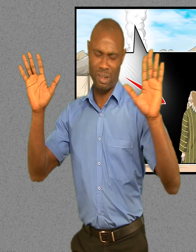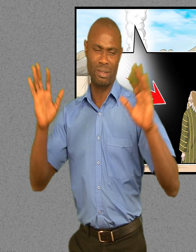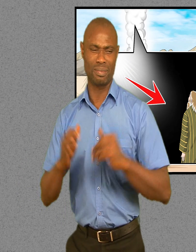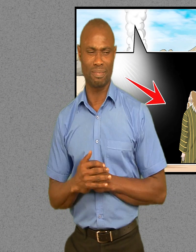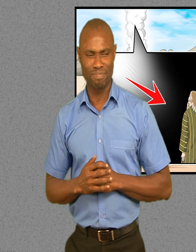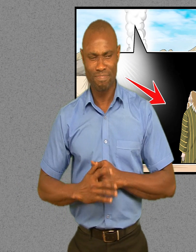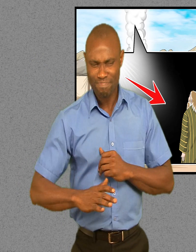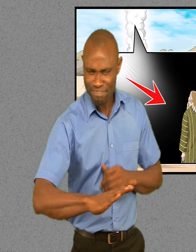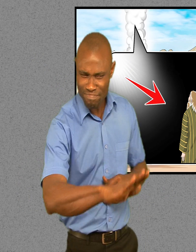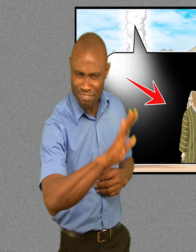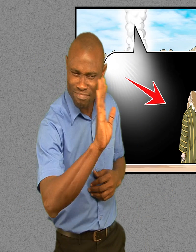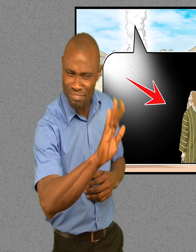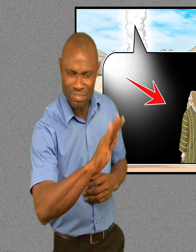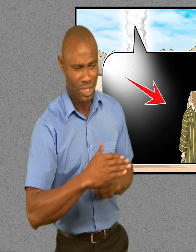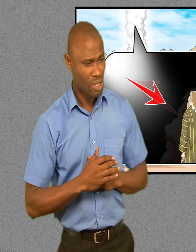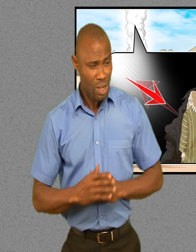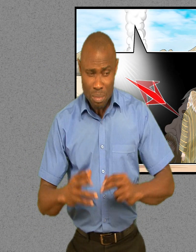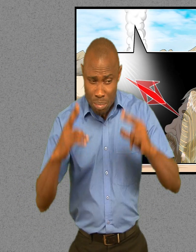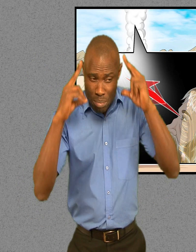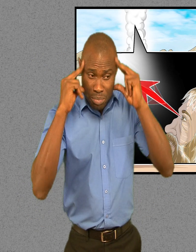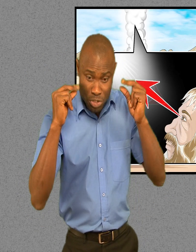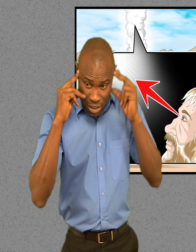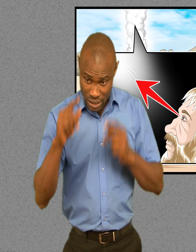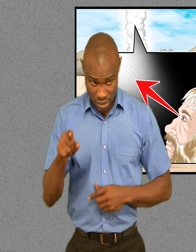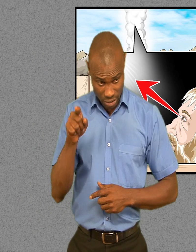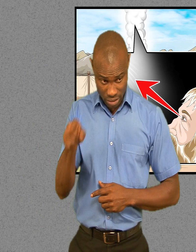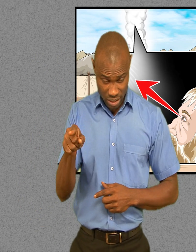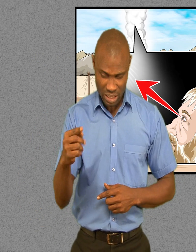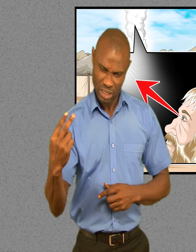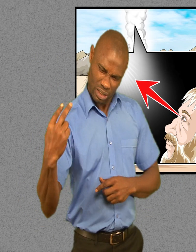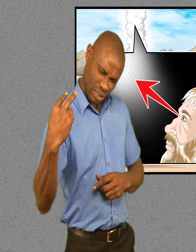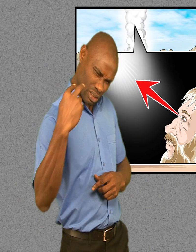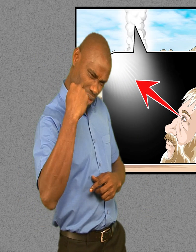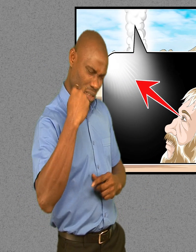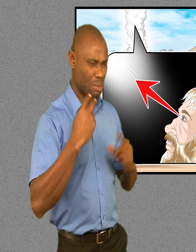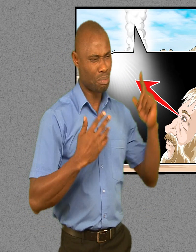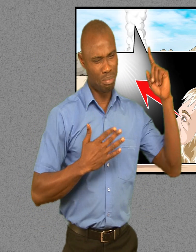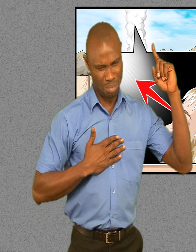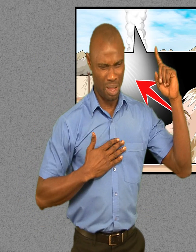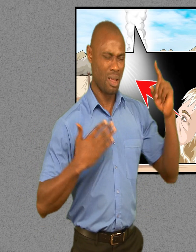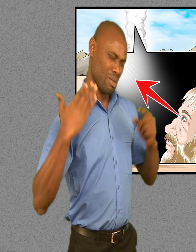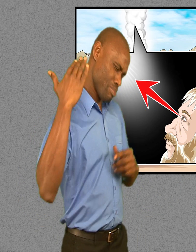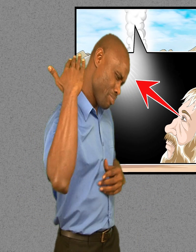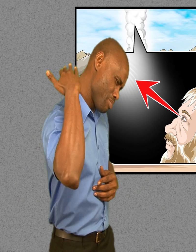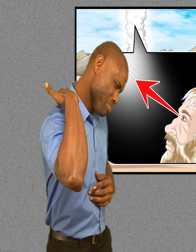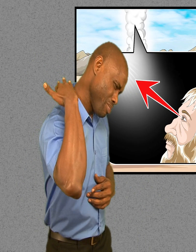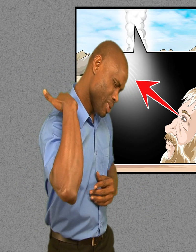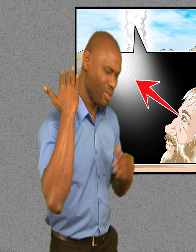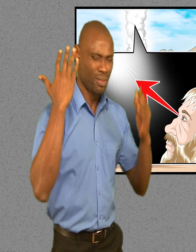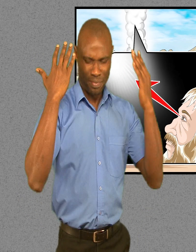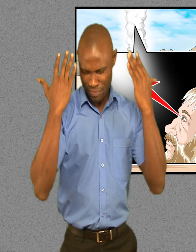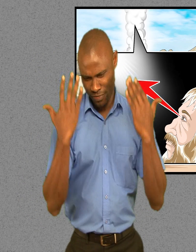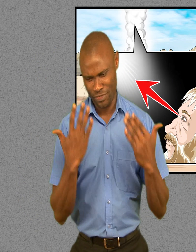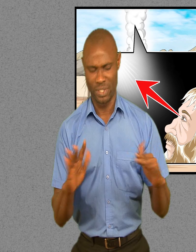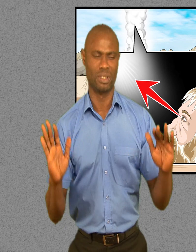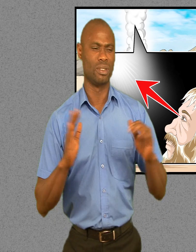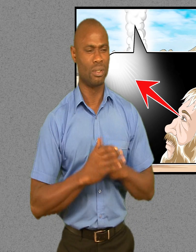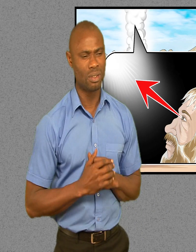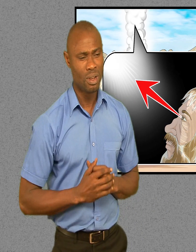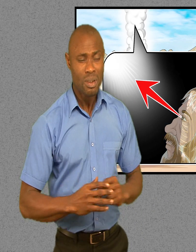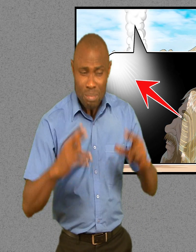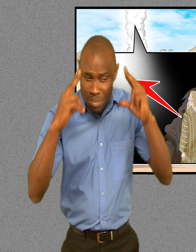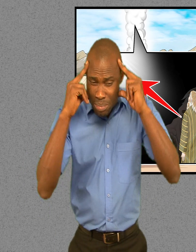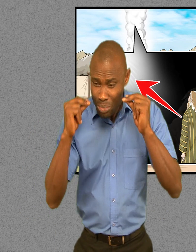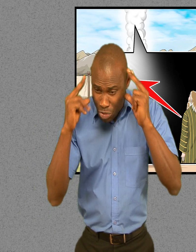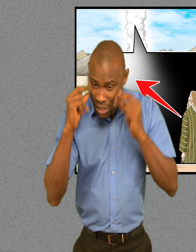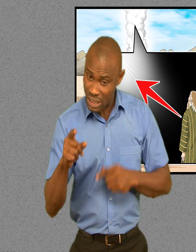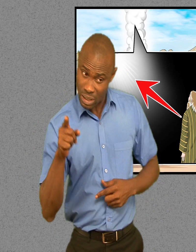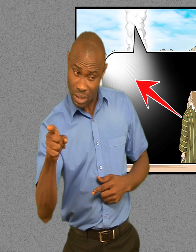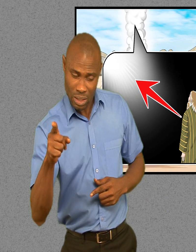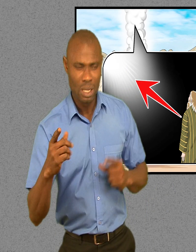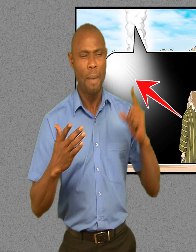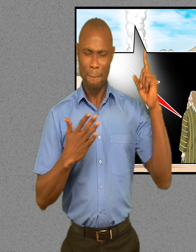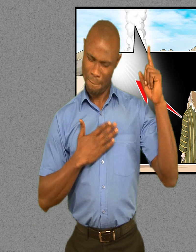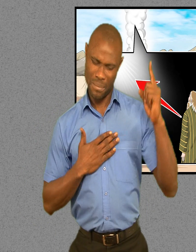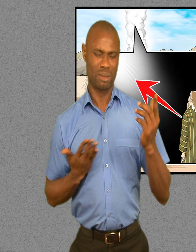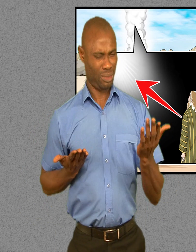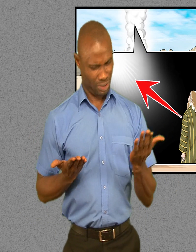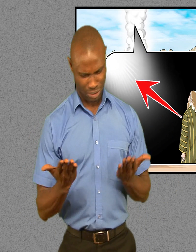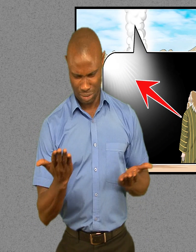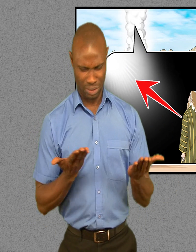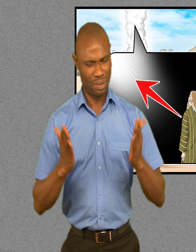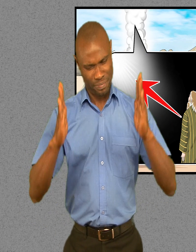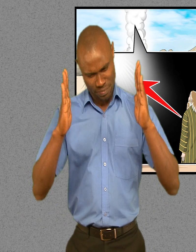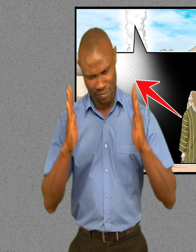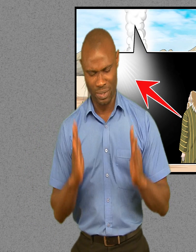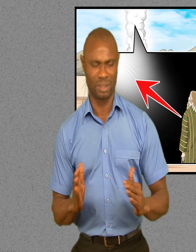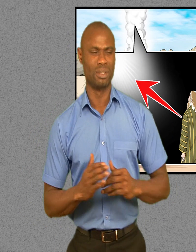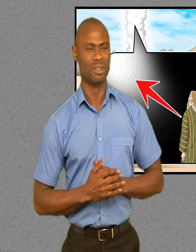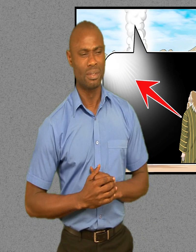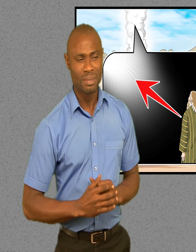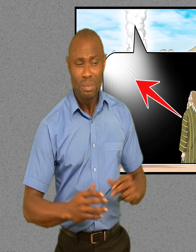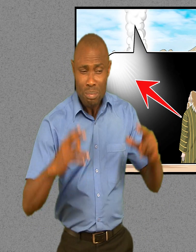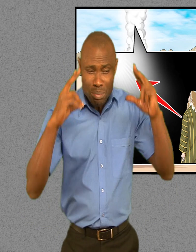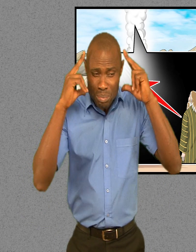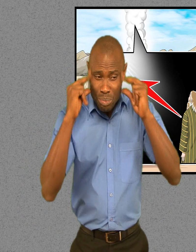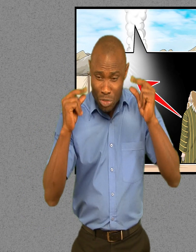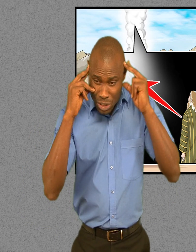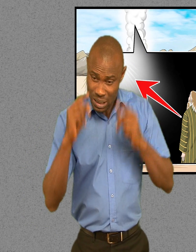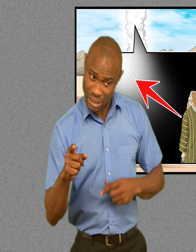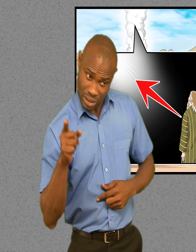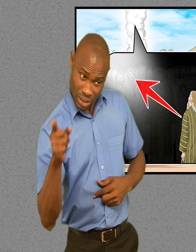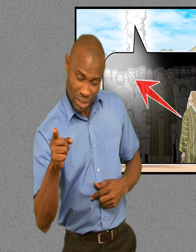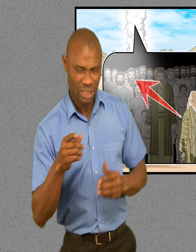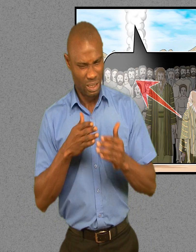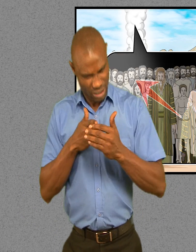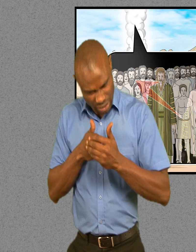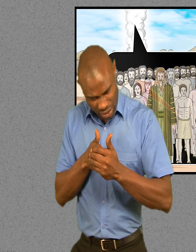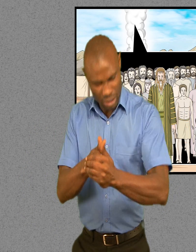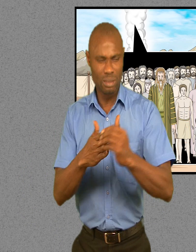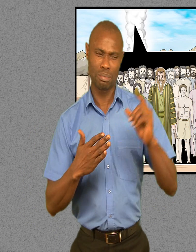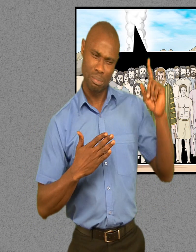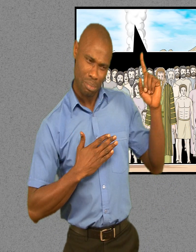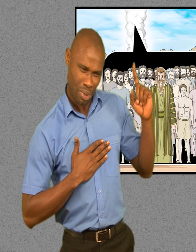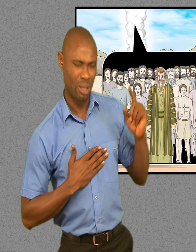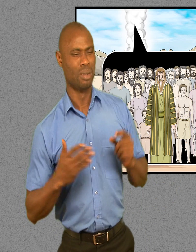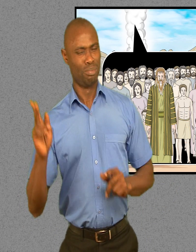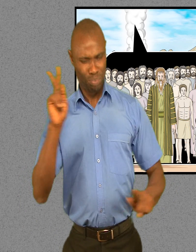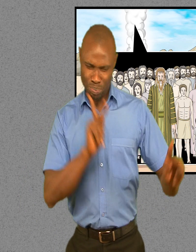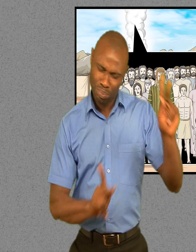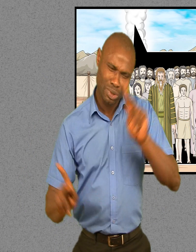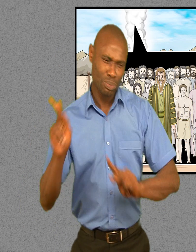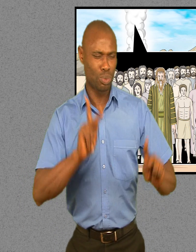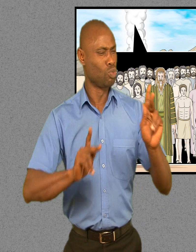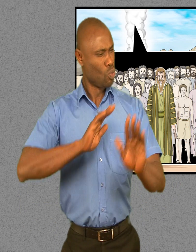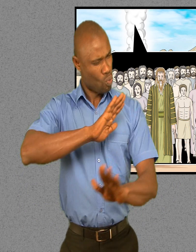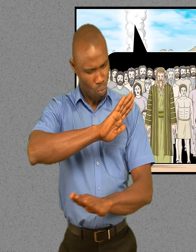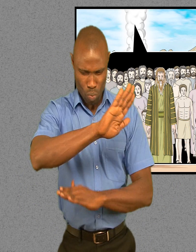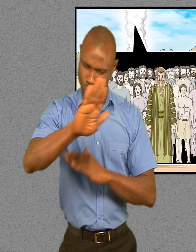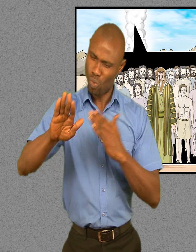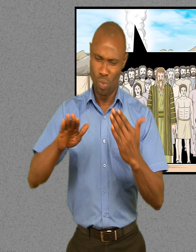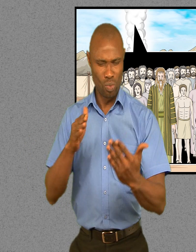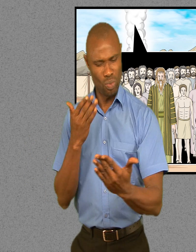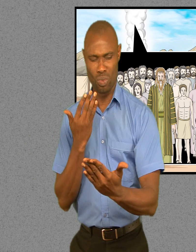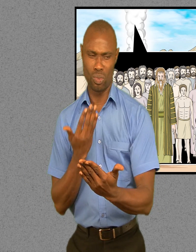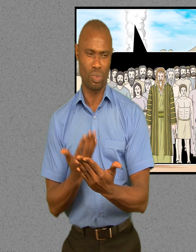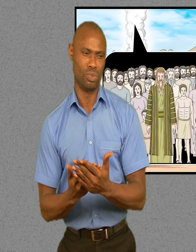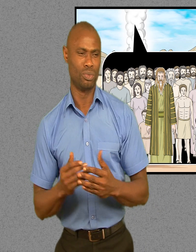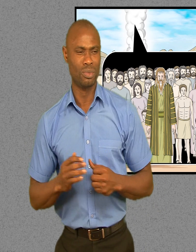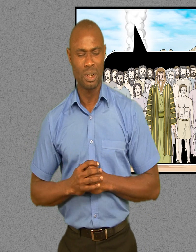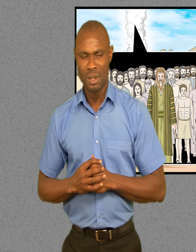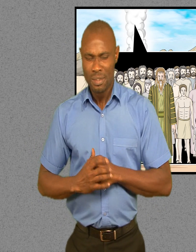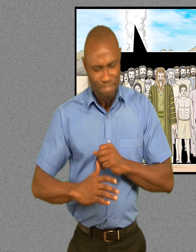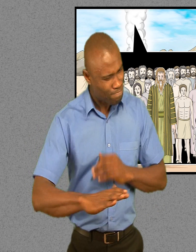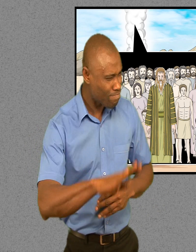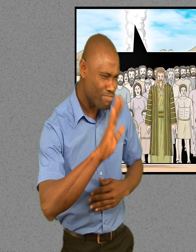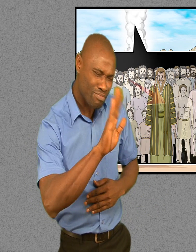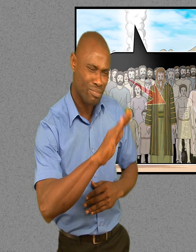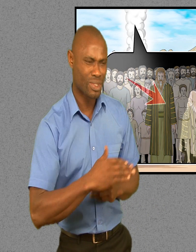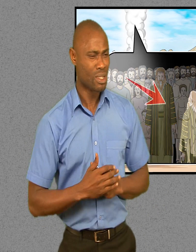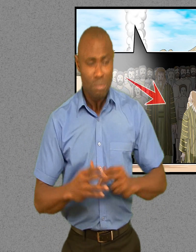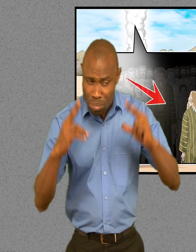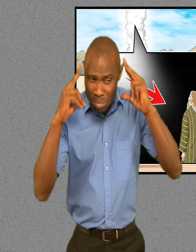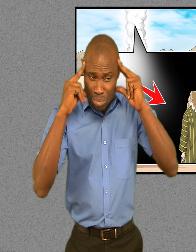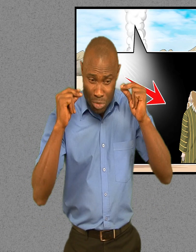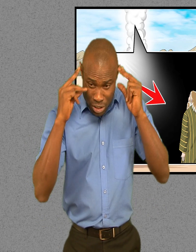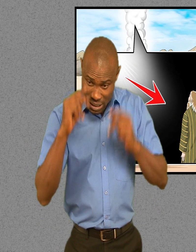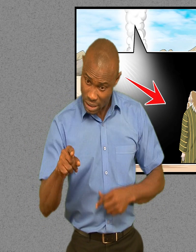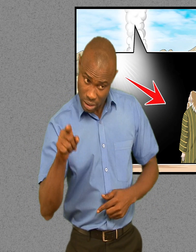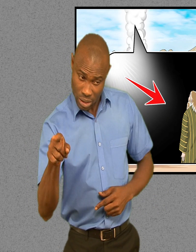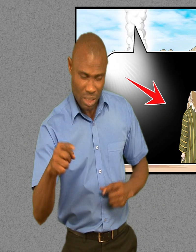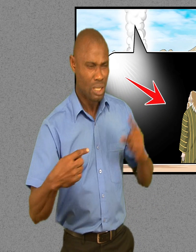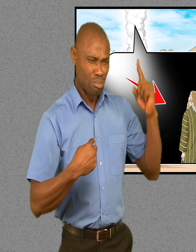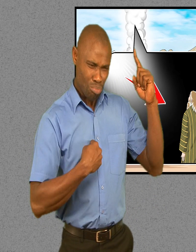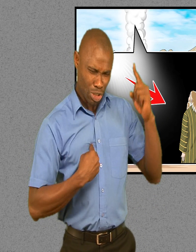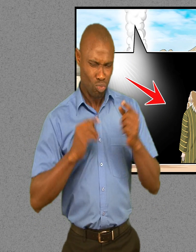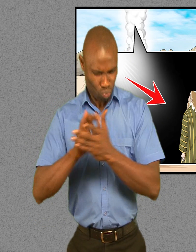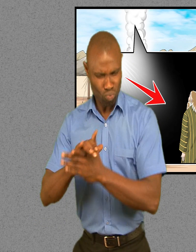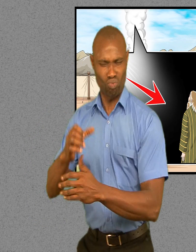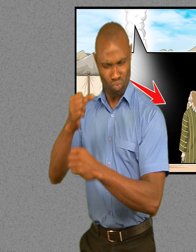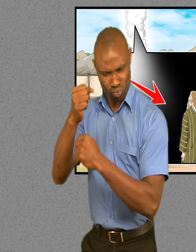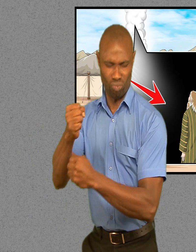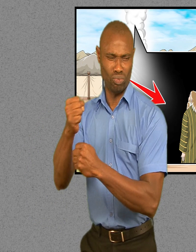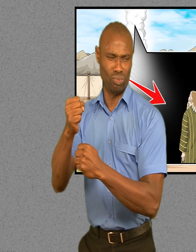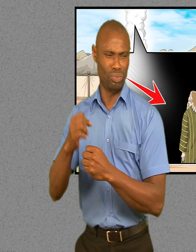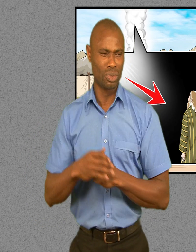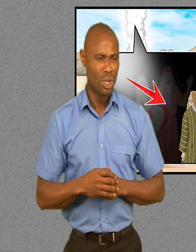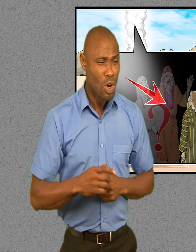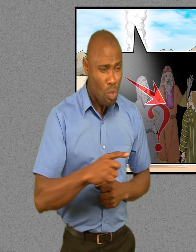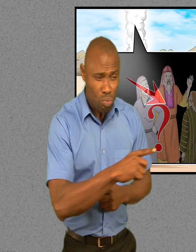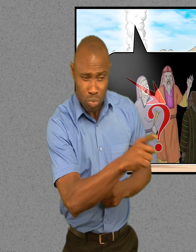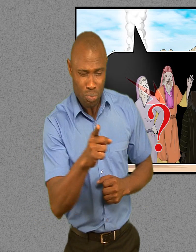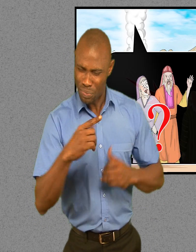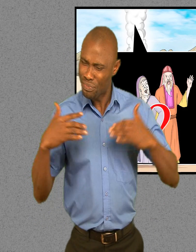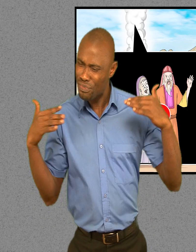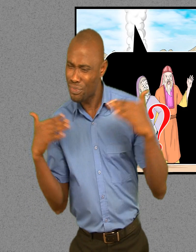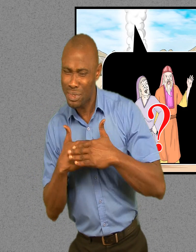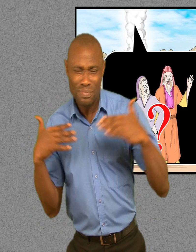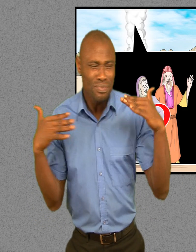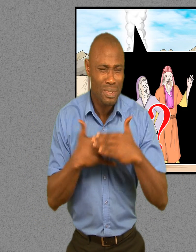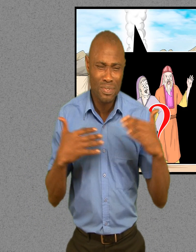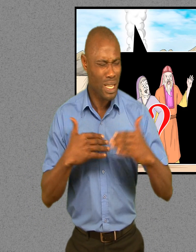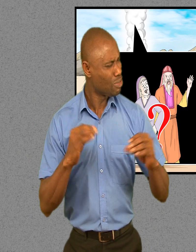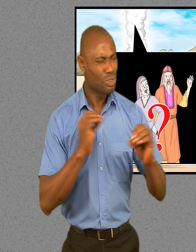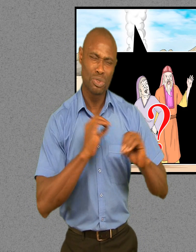I speak with him face to face, clearly and not in riddles; he sees the form of the LORD.